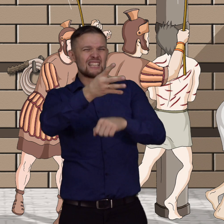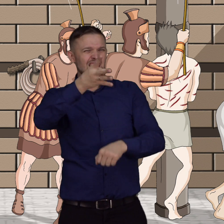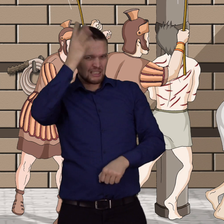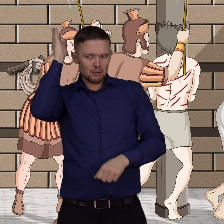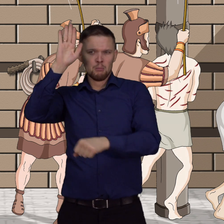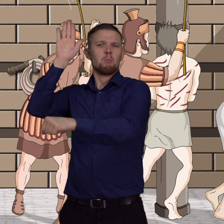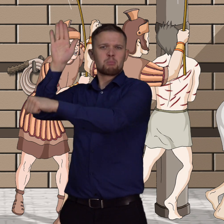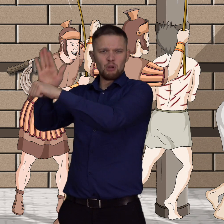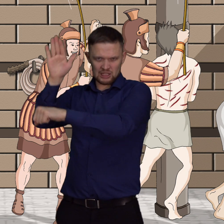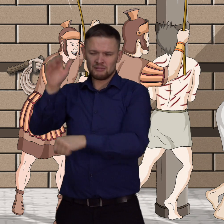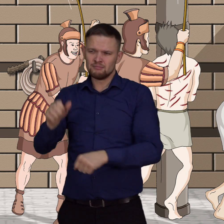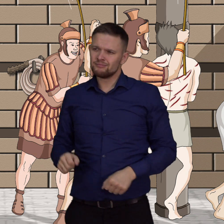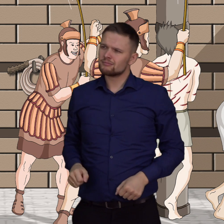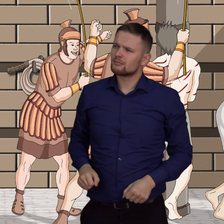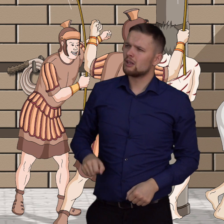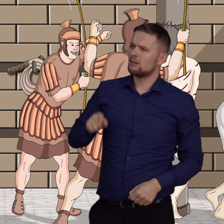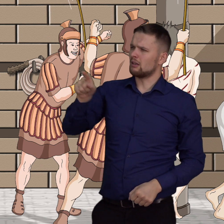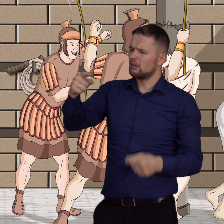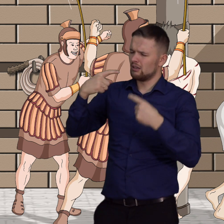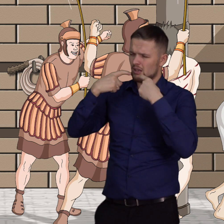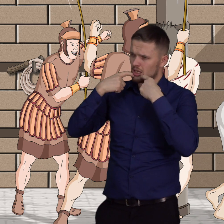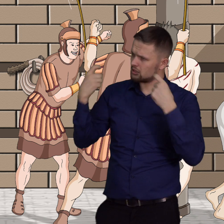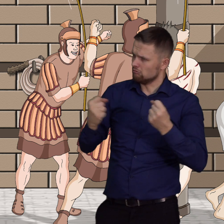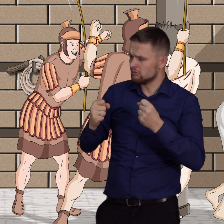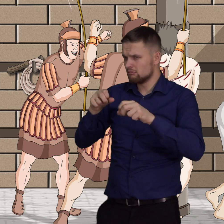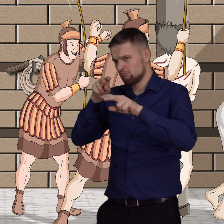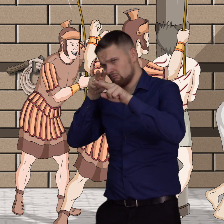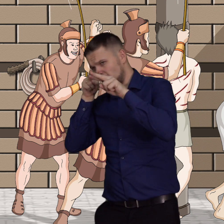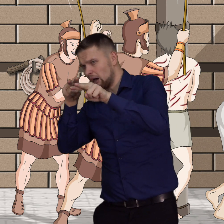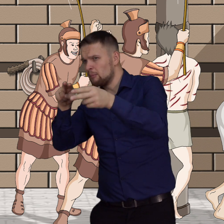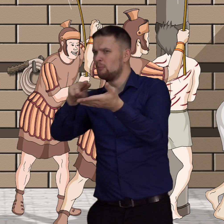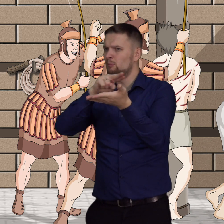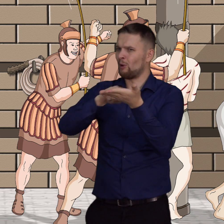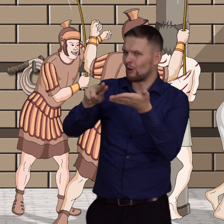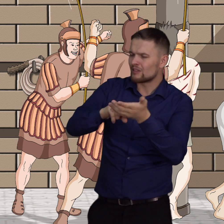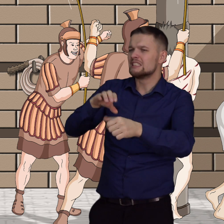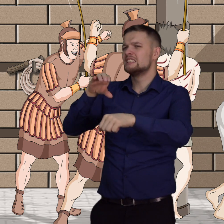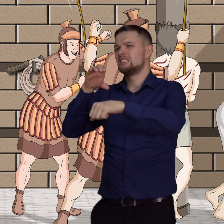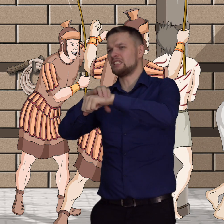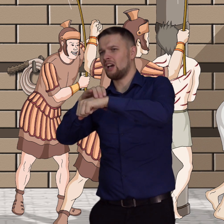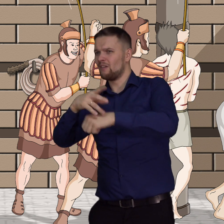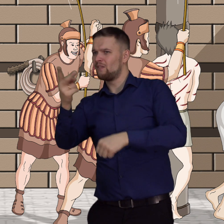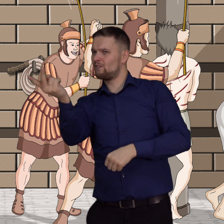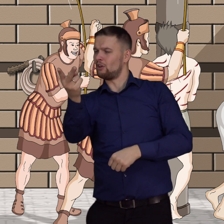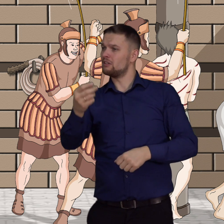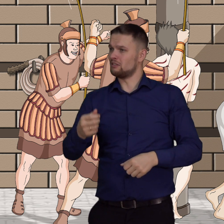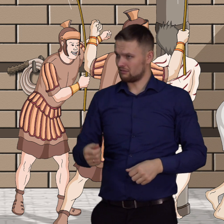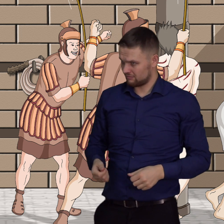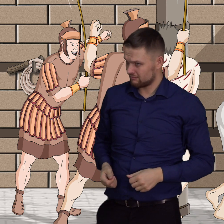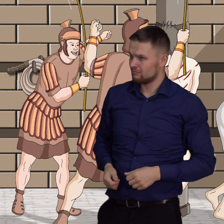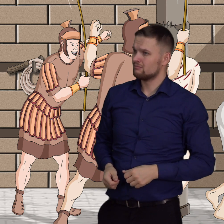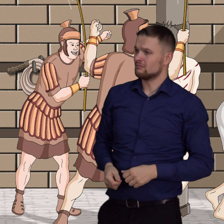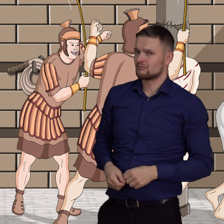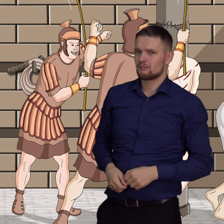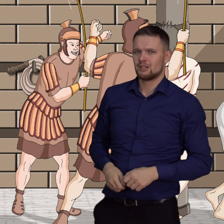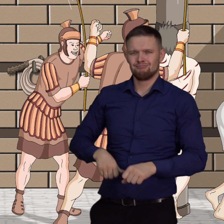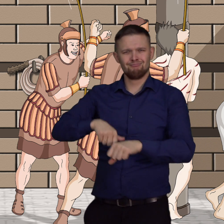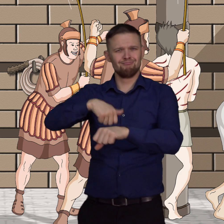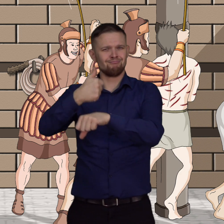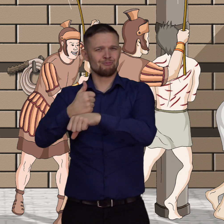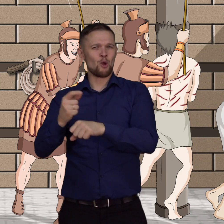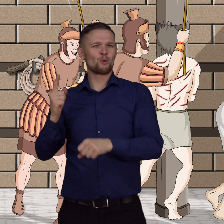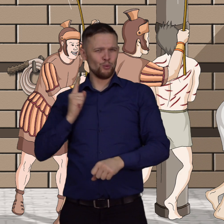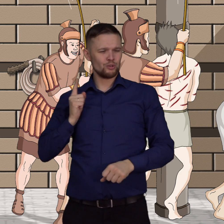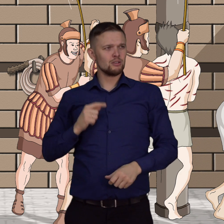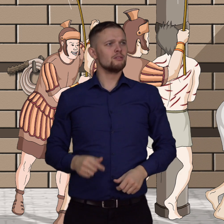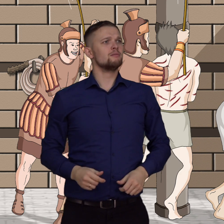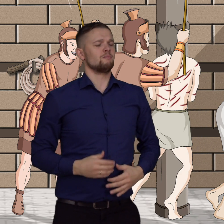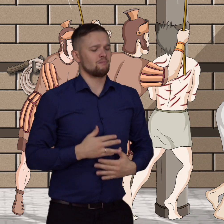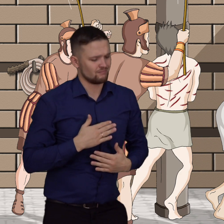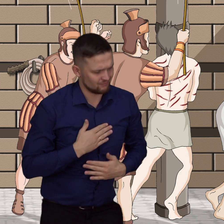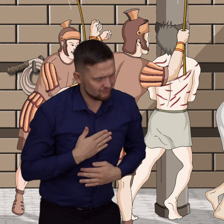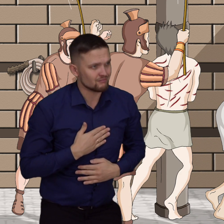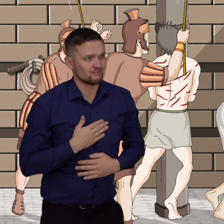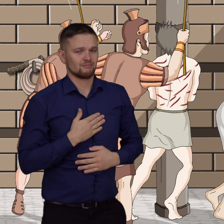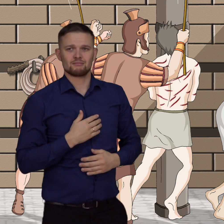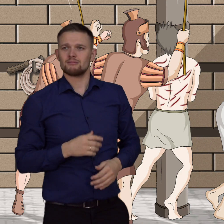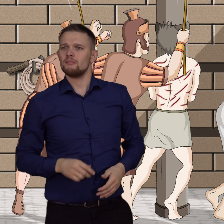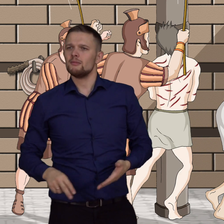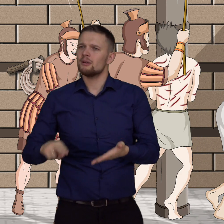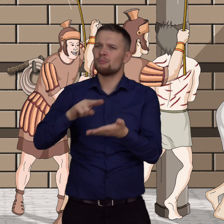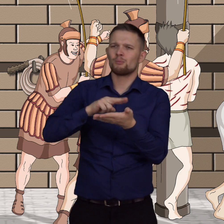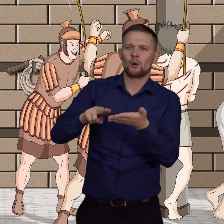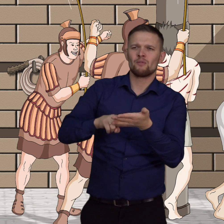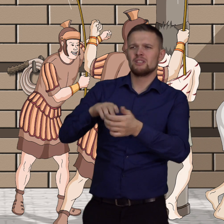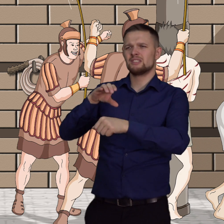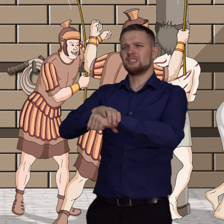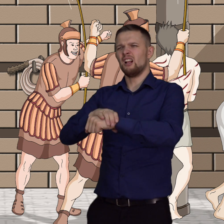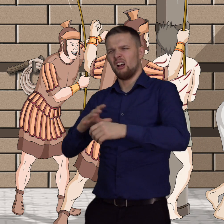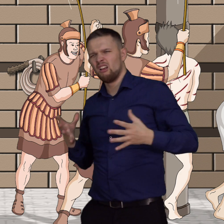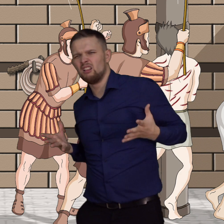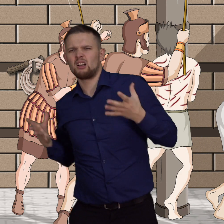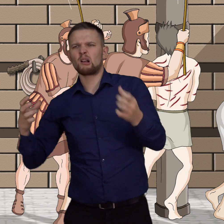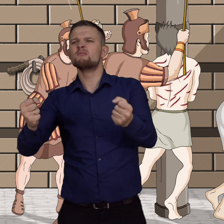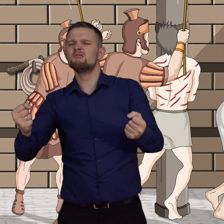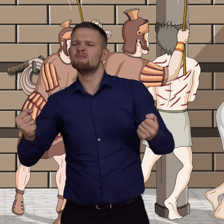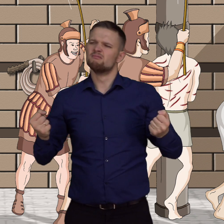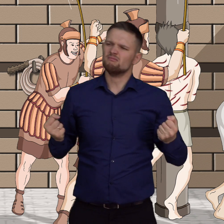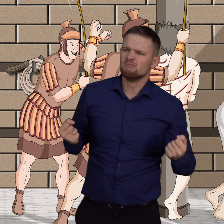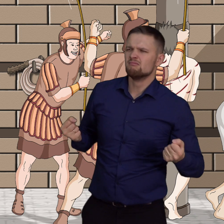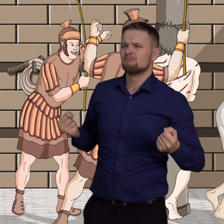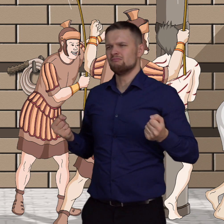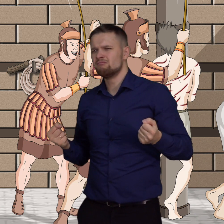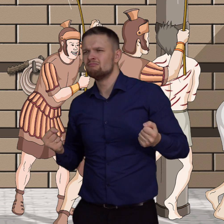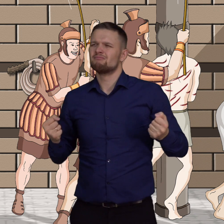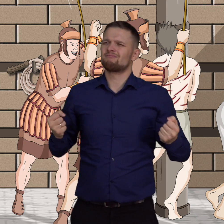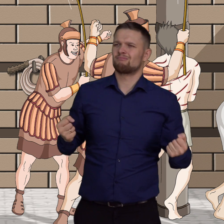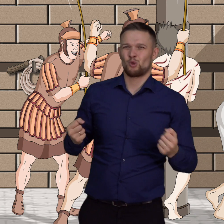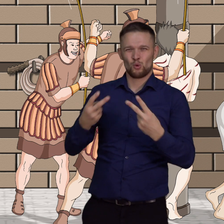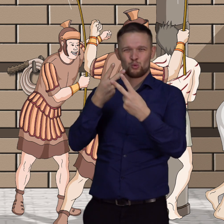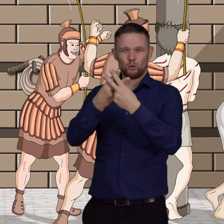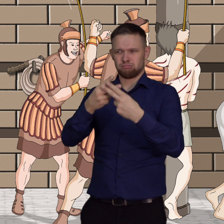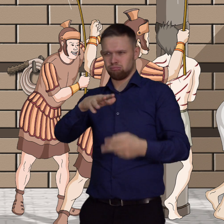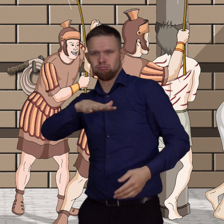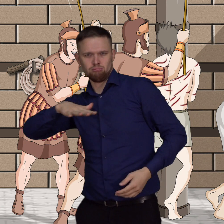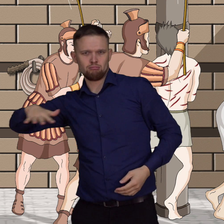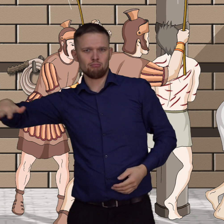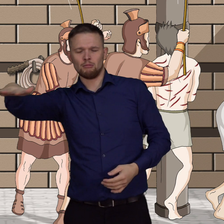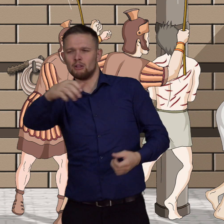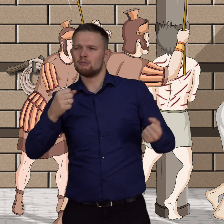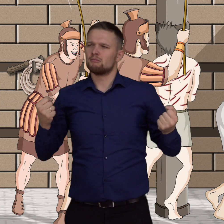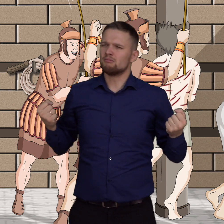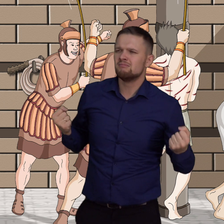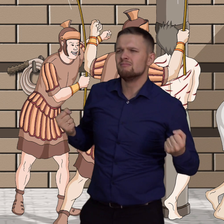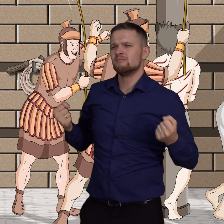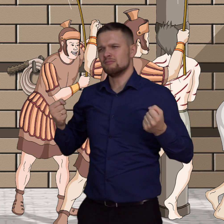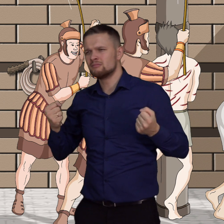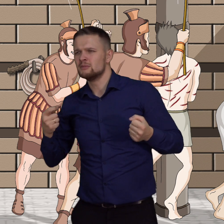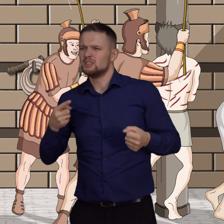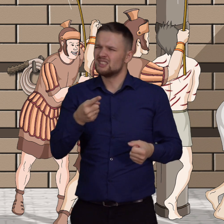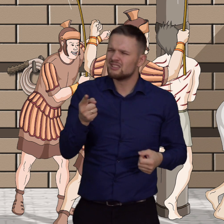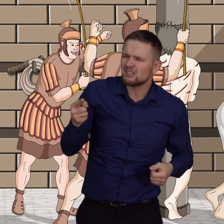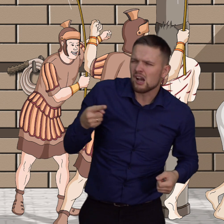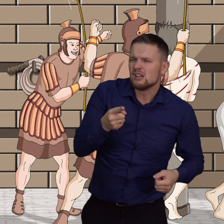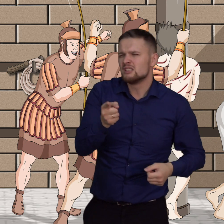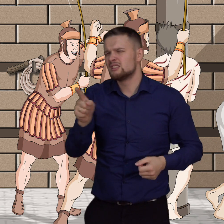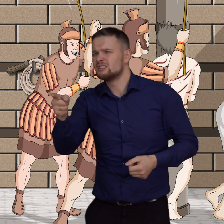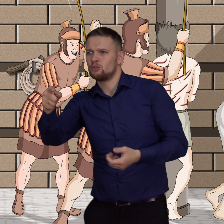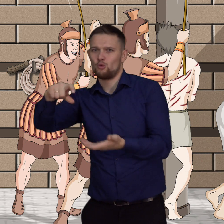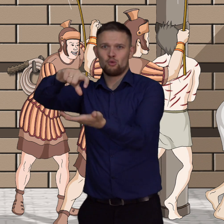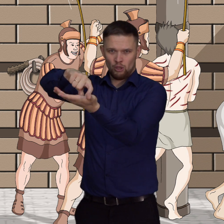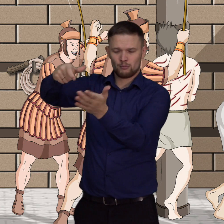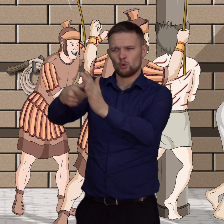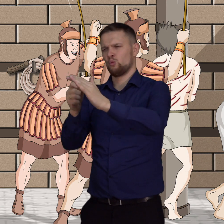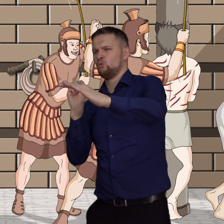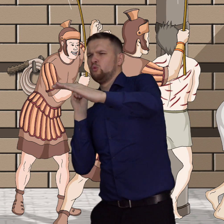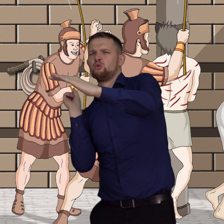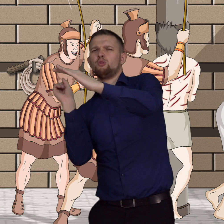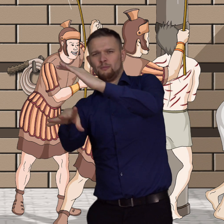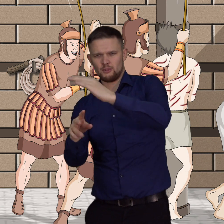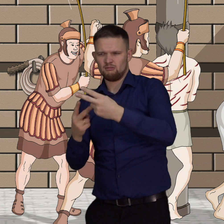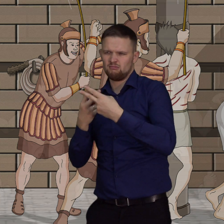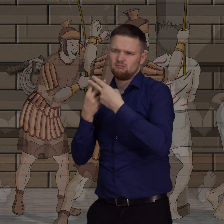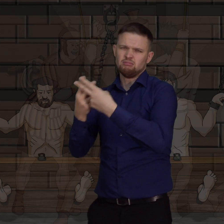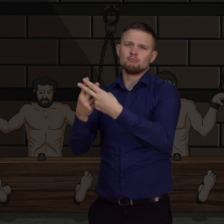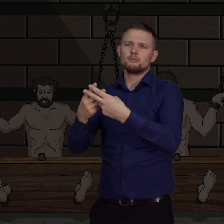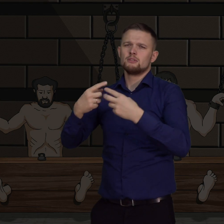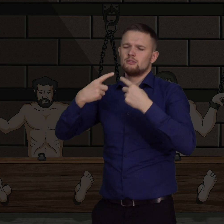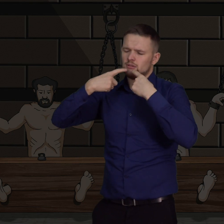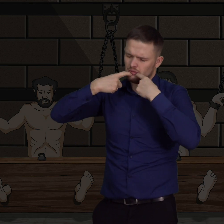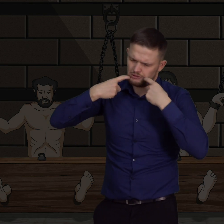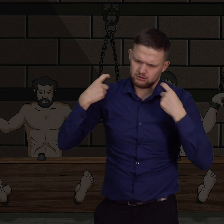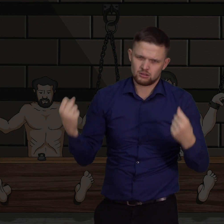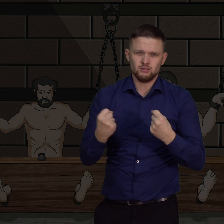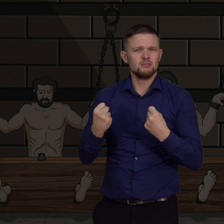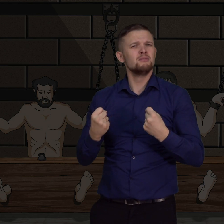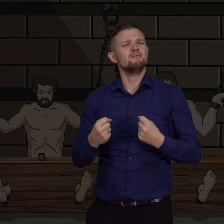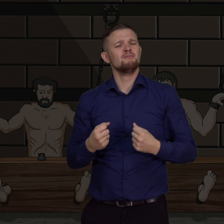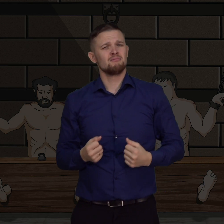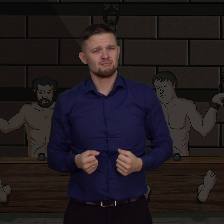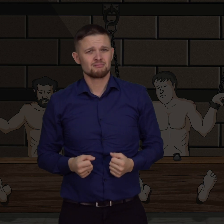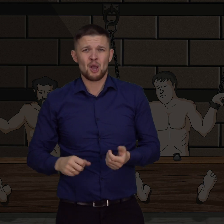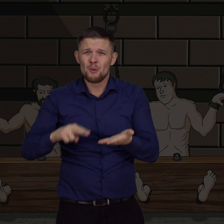And after striking them with many blows, they threw them into prison and ordered the jailer to guard them securely.